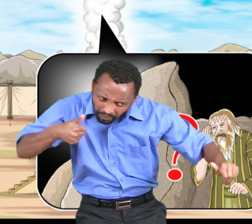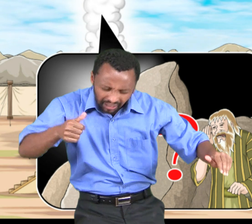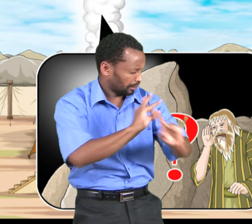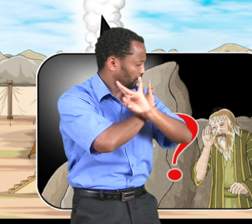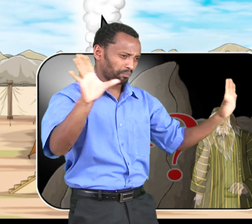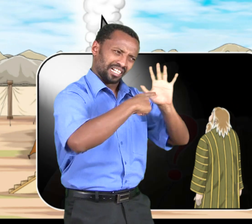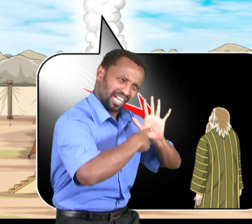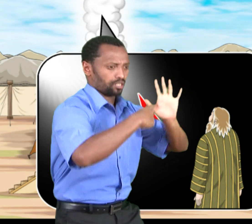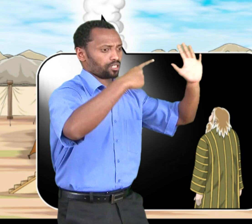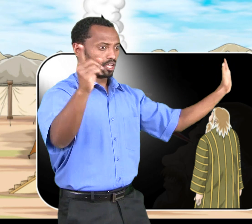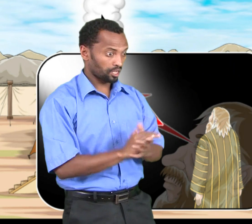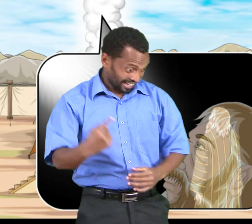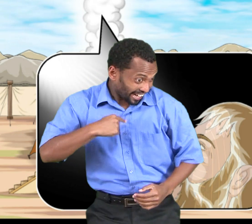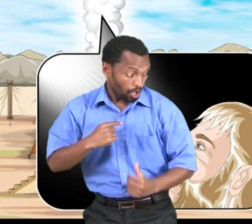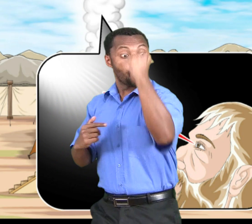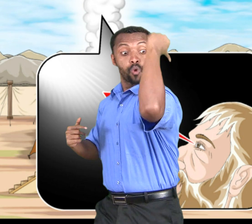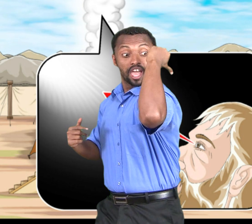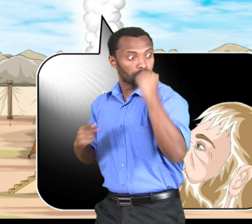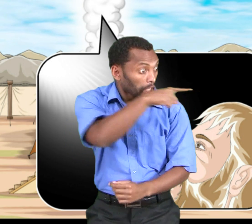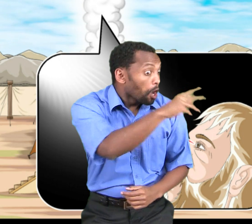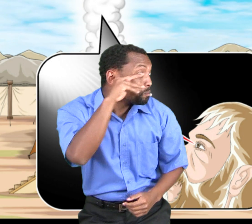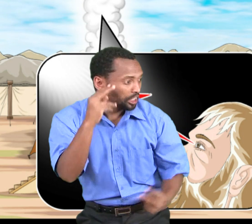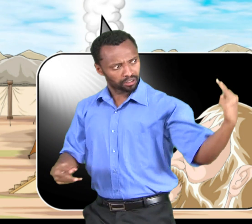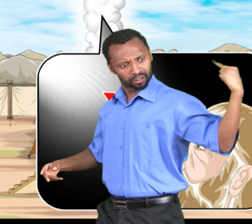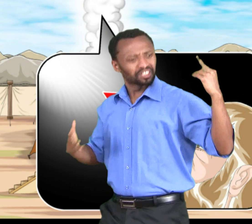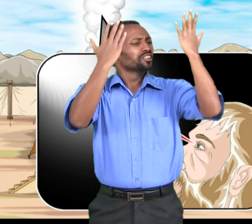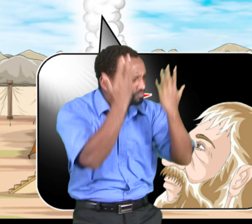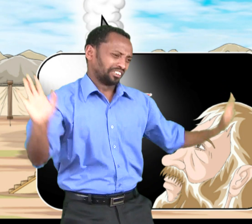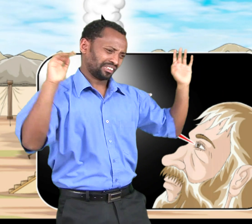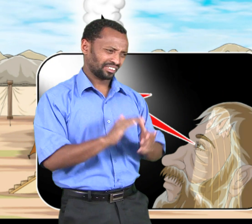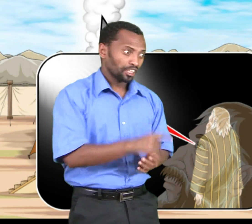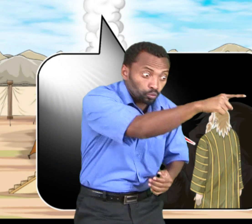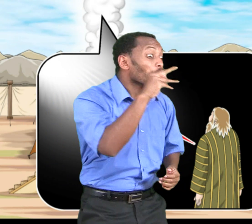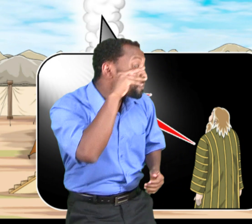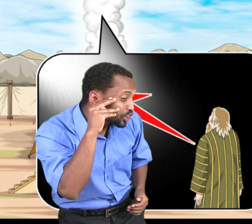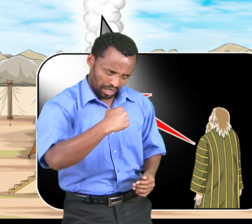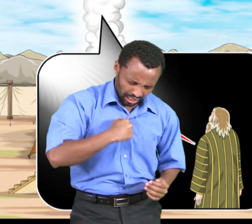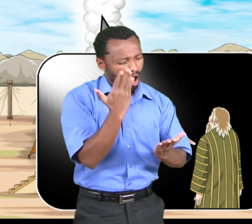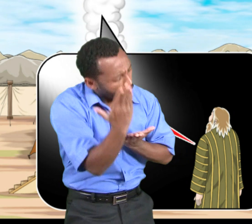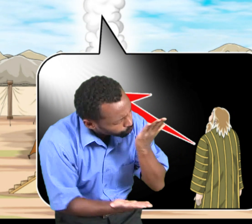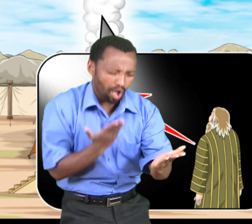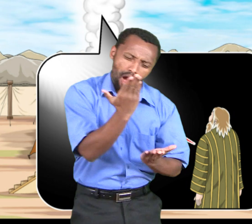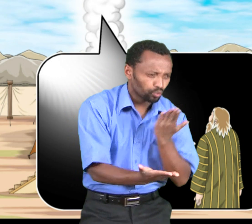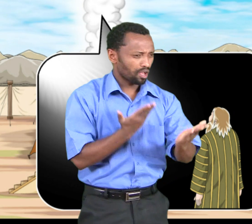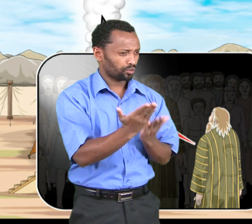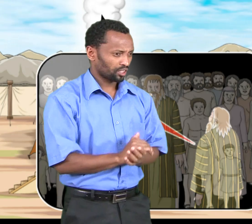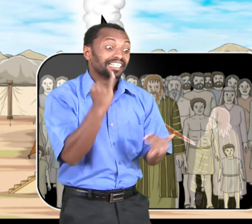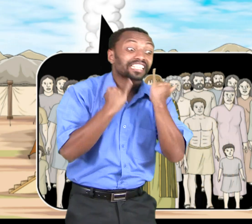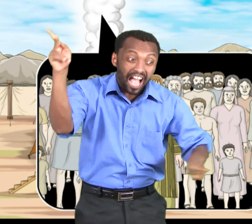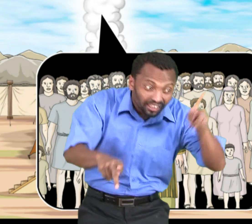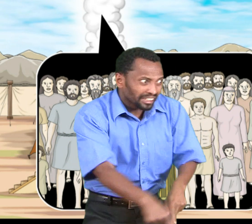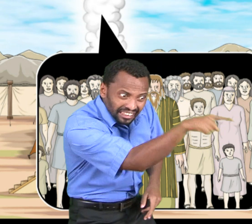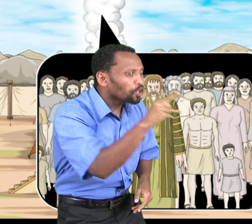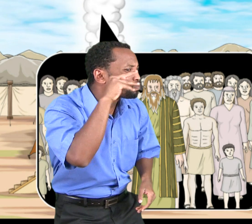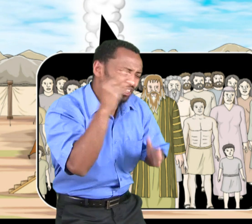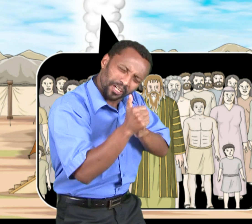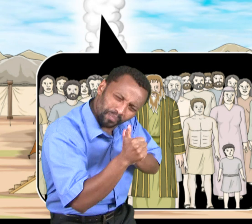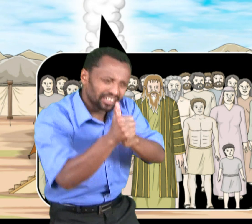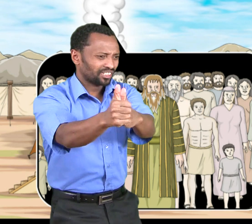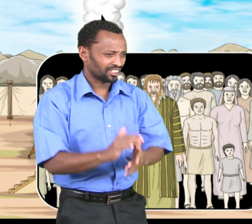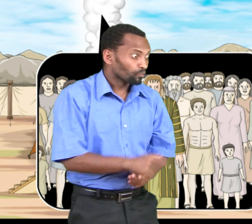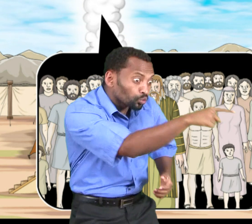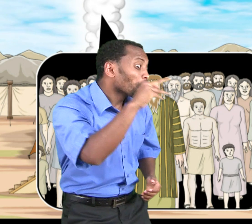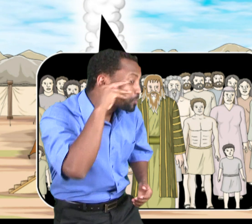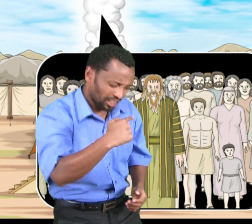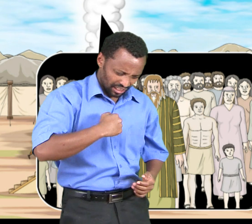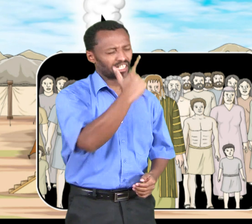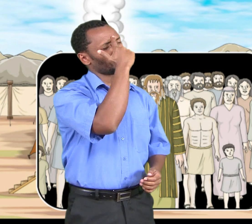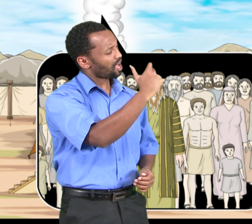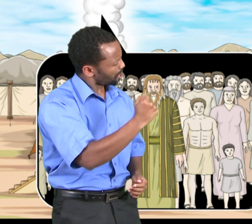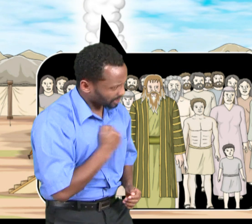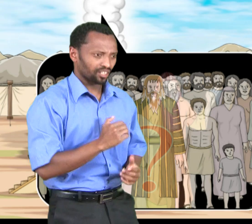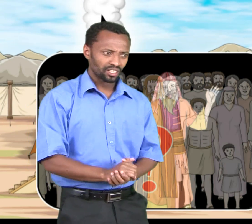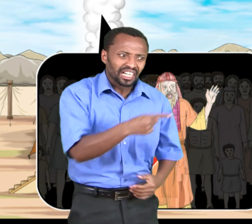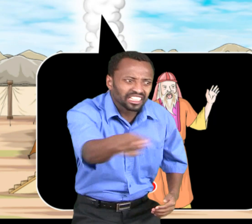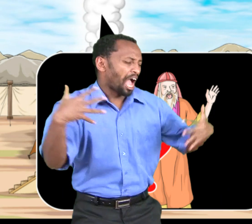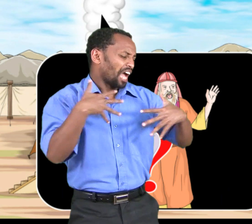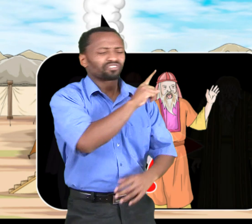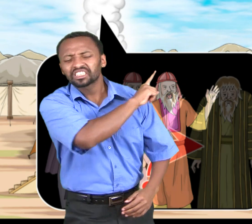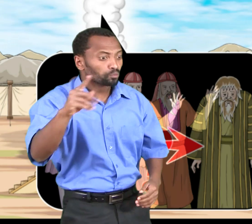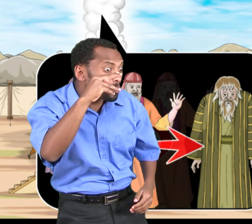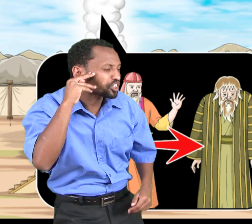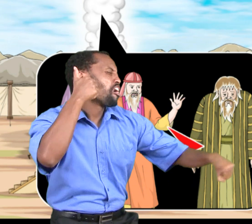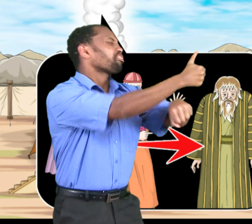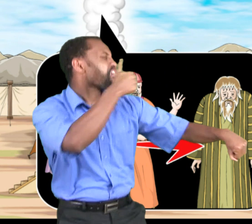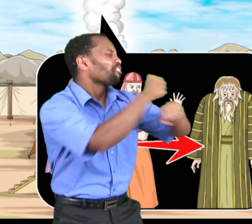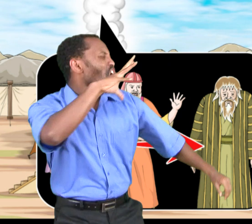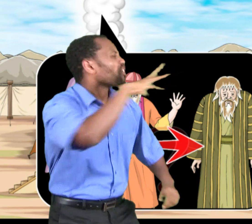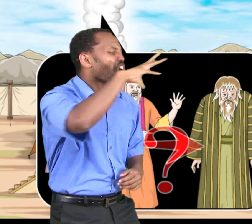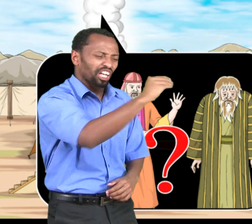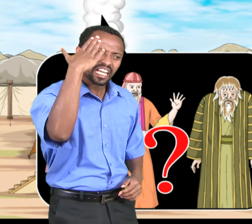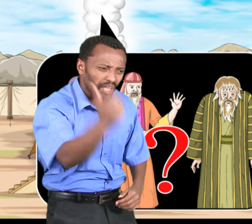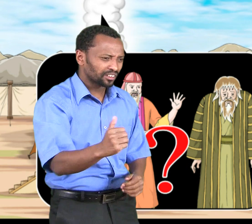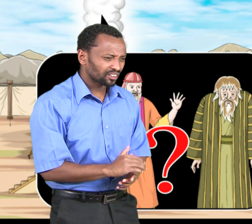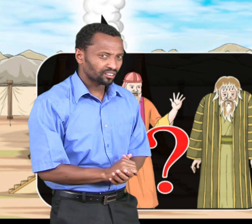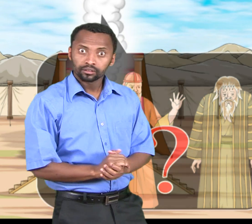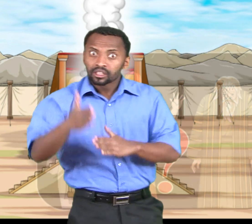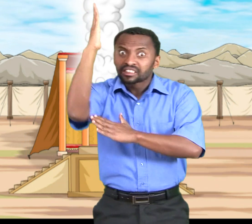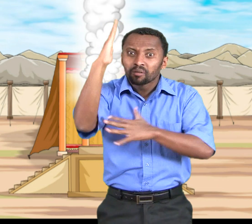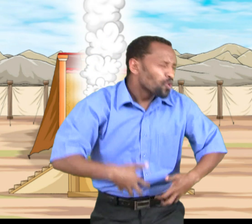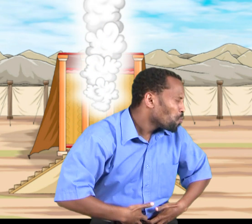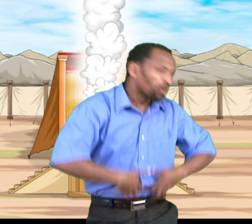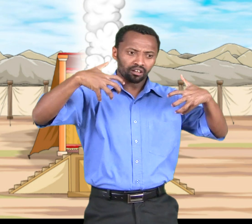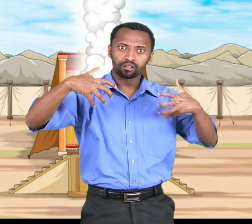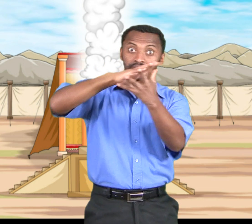I speak with him face to face, clearly and not in riddles; he sees the form of the LORD. Why then were you unafraid to speak against My servant Moses?”